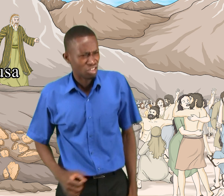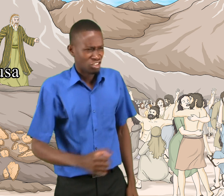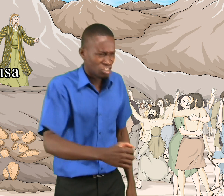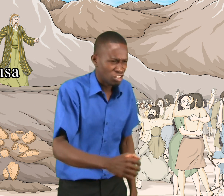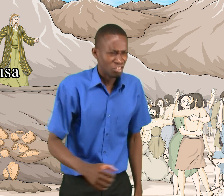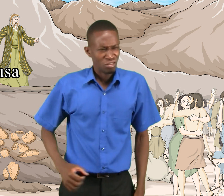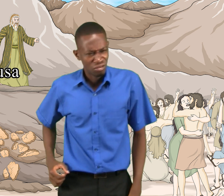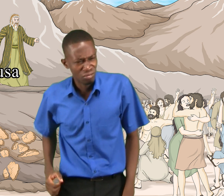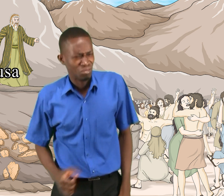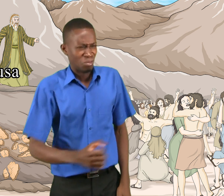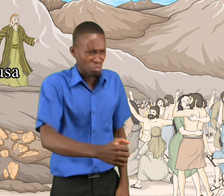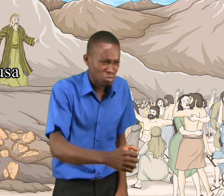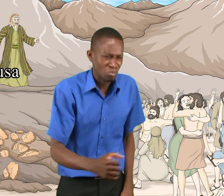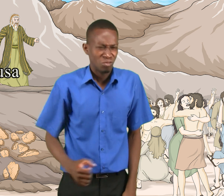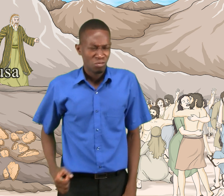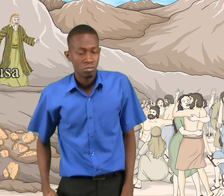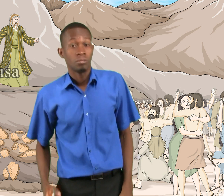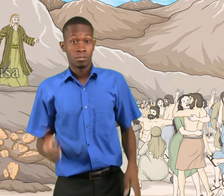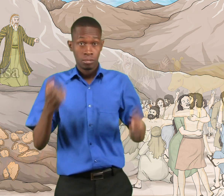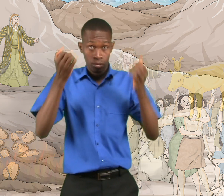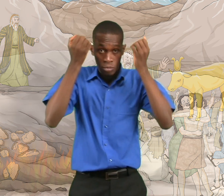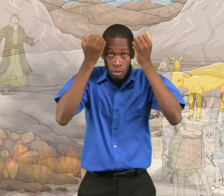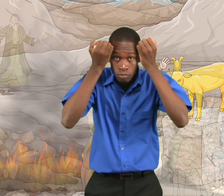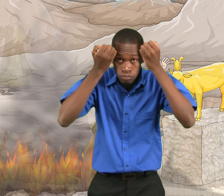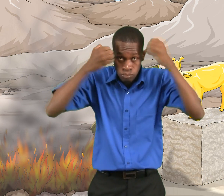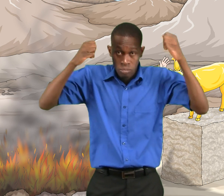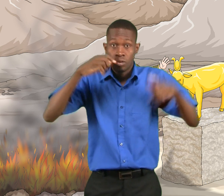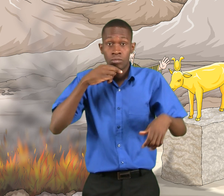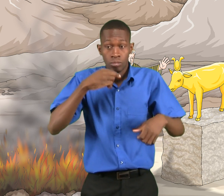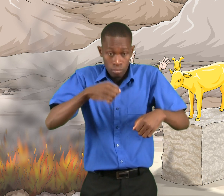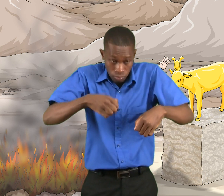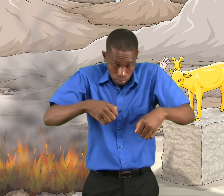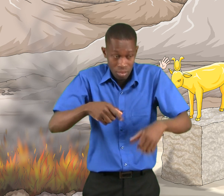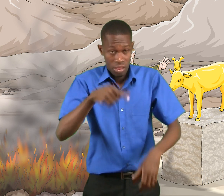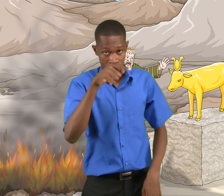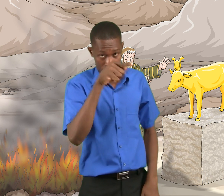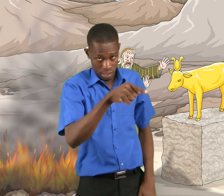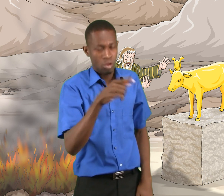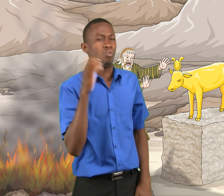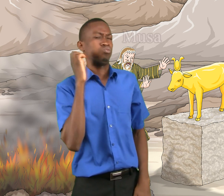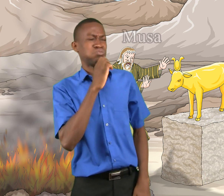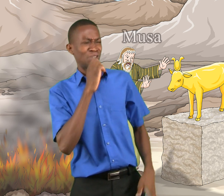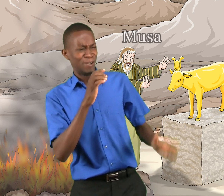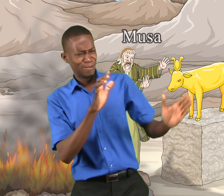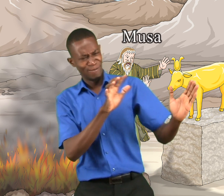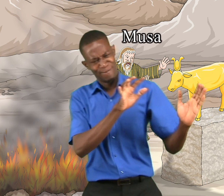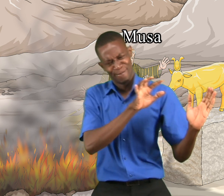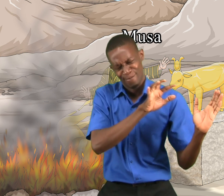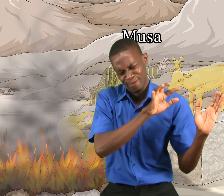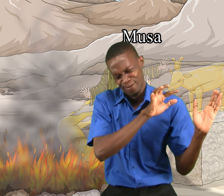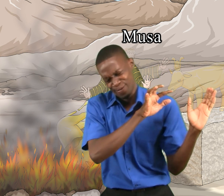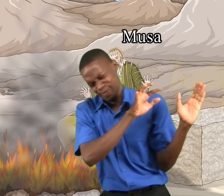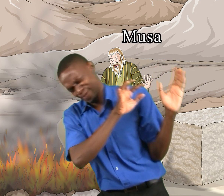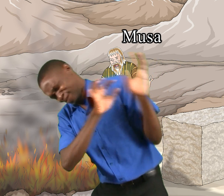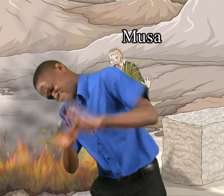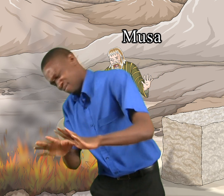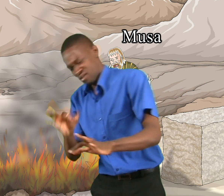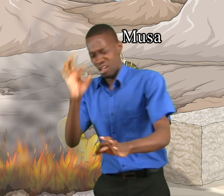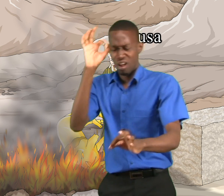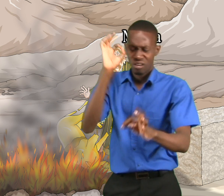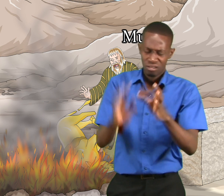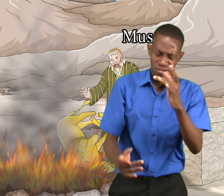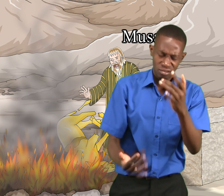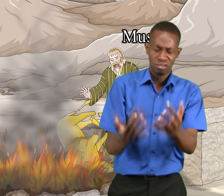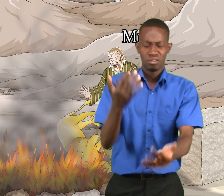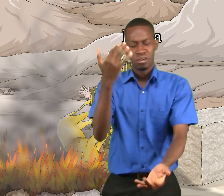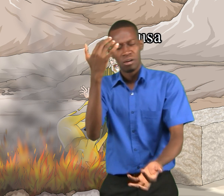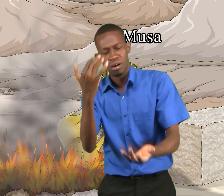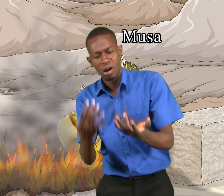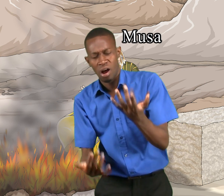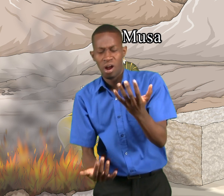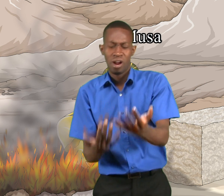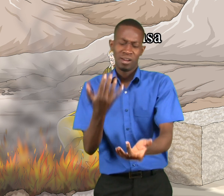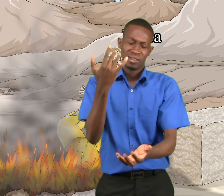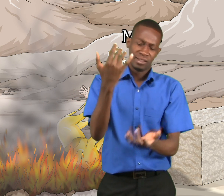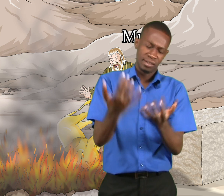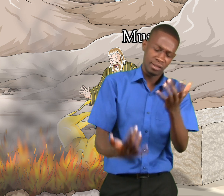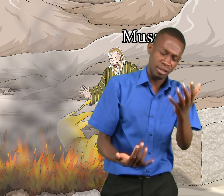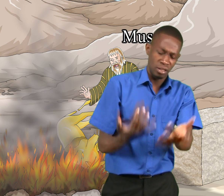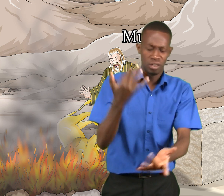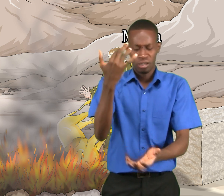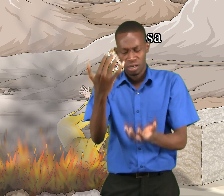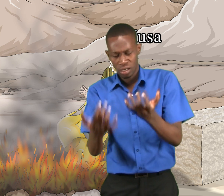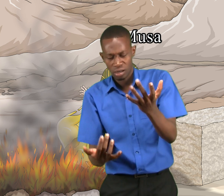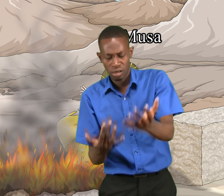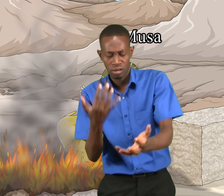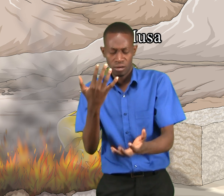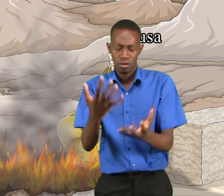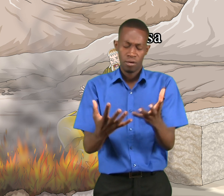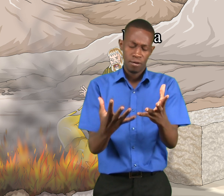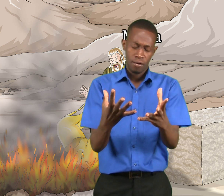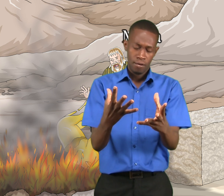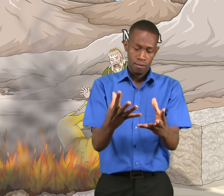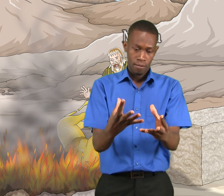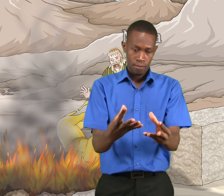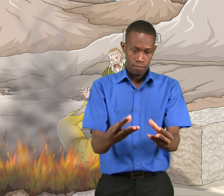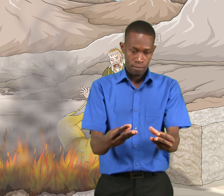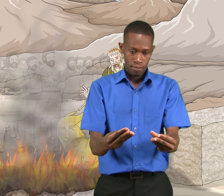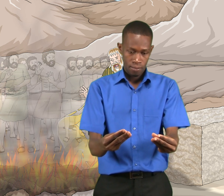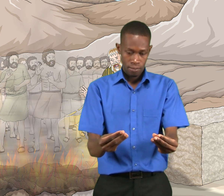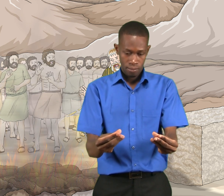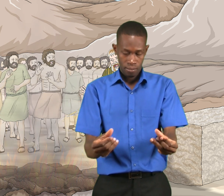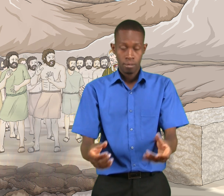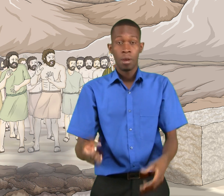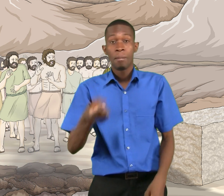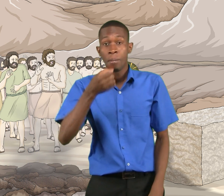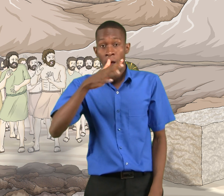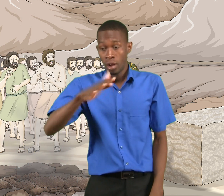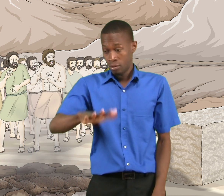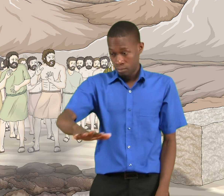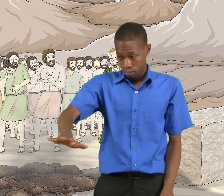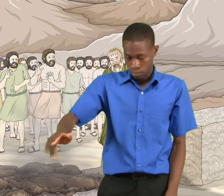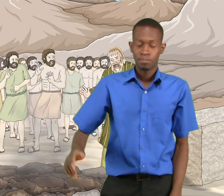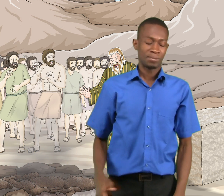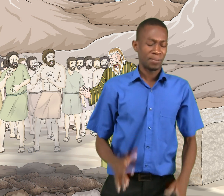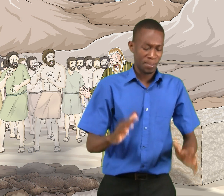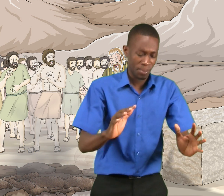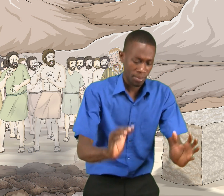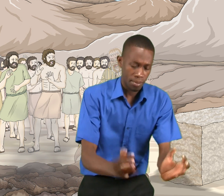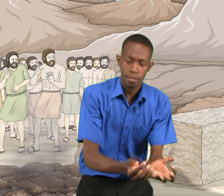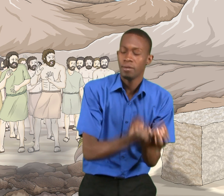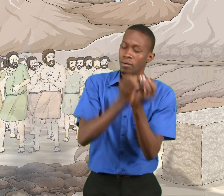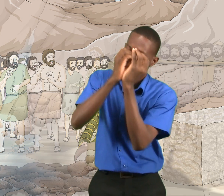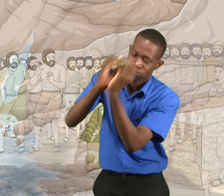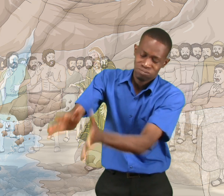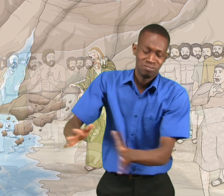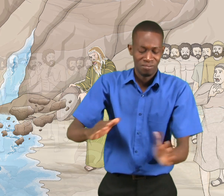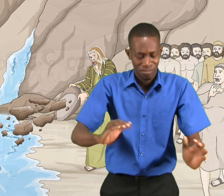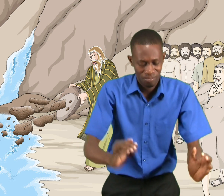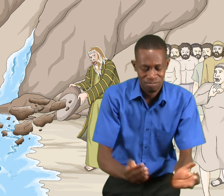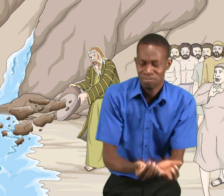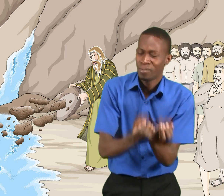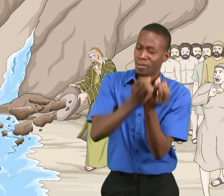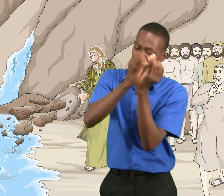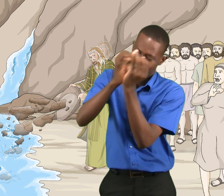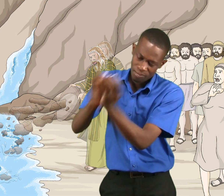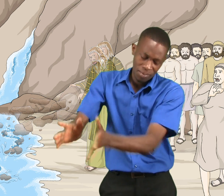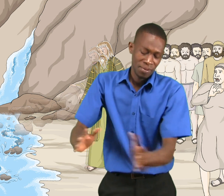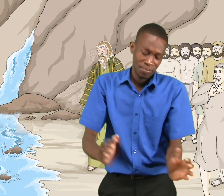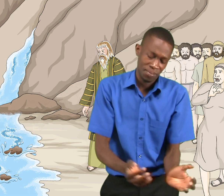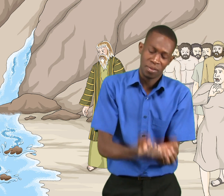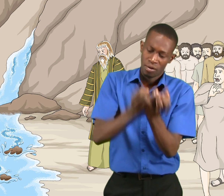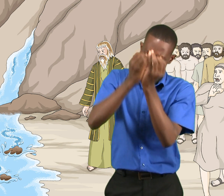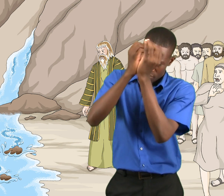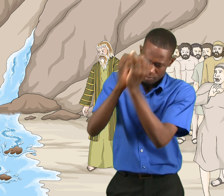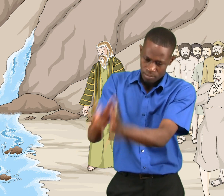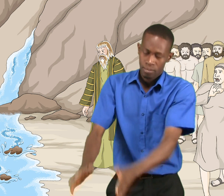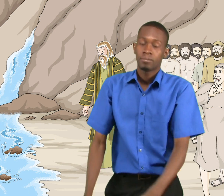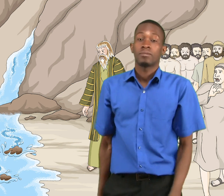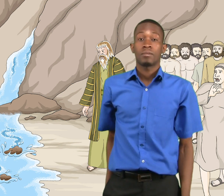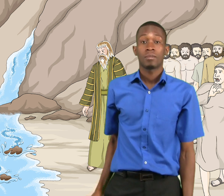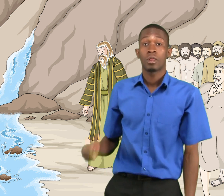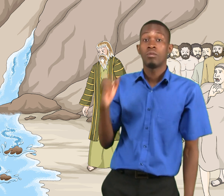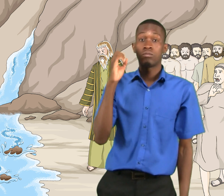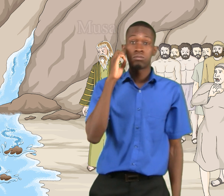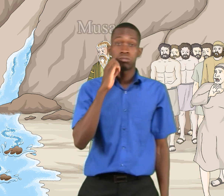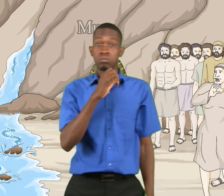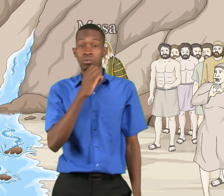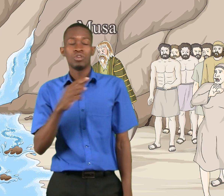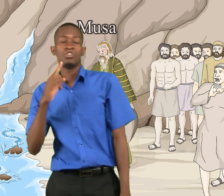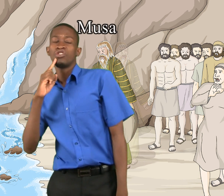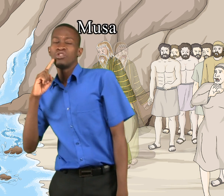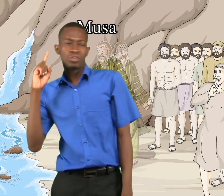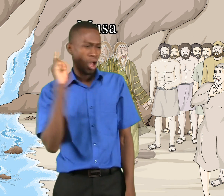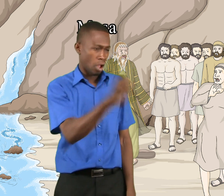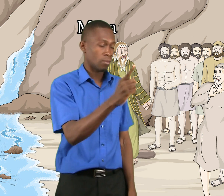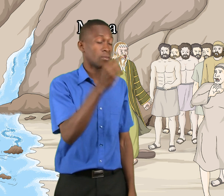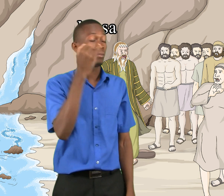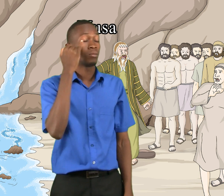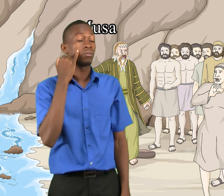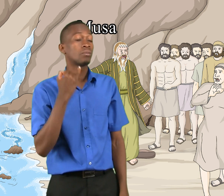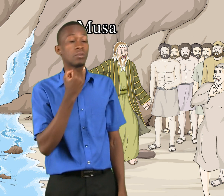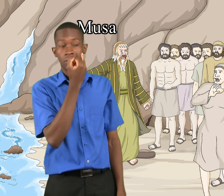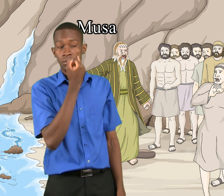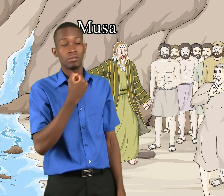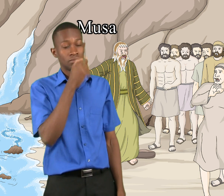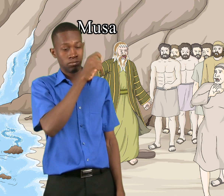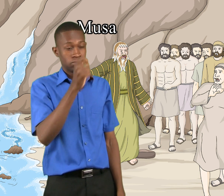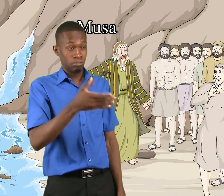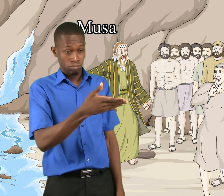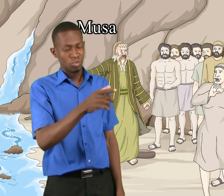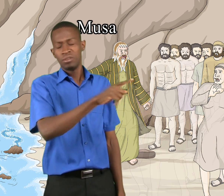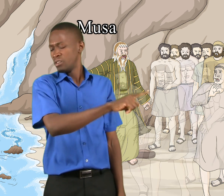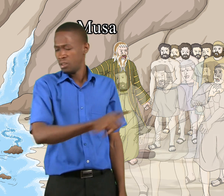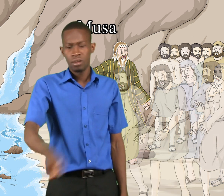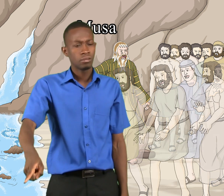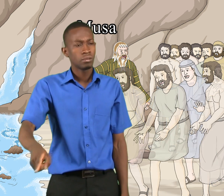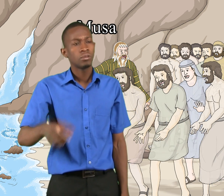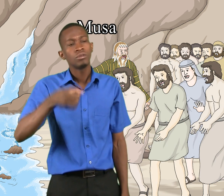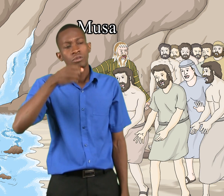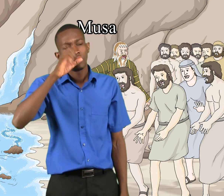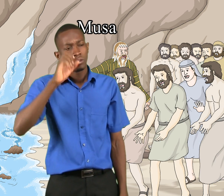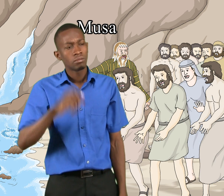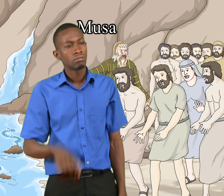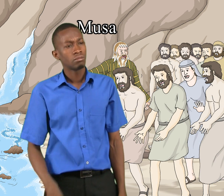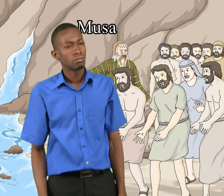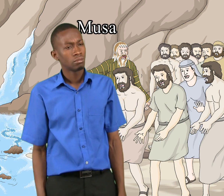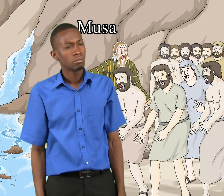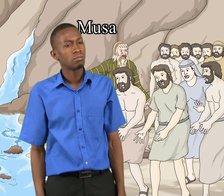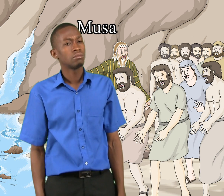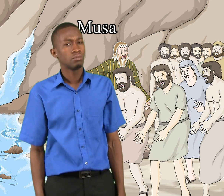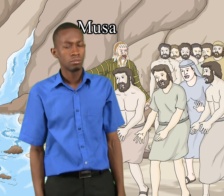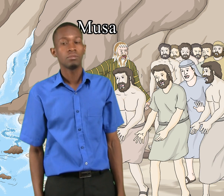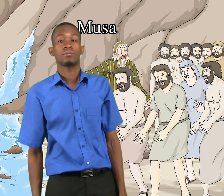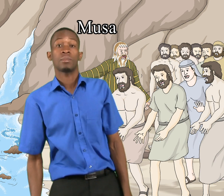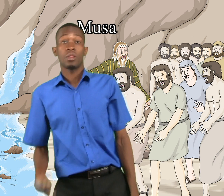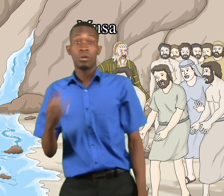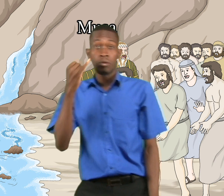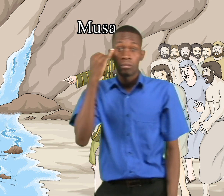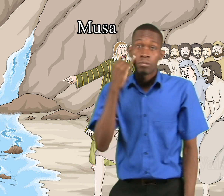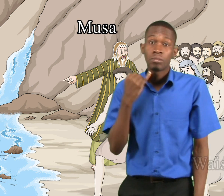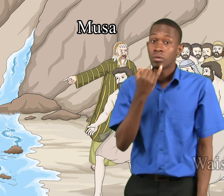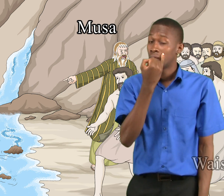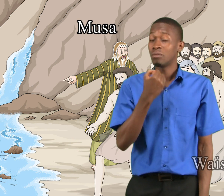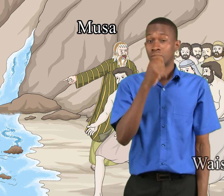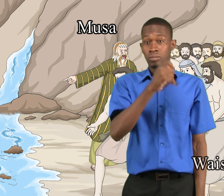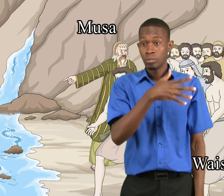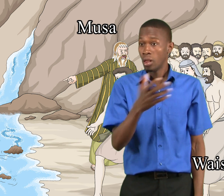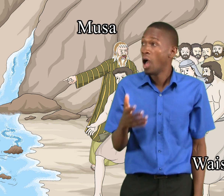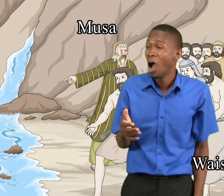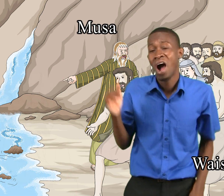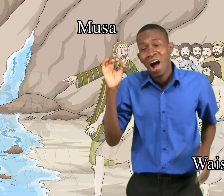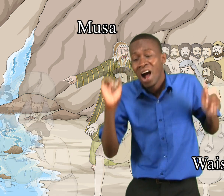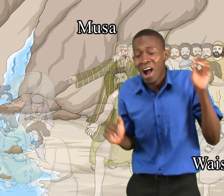Then he took the calf they had made, burned it in the fire, ground it to powder, and scattered the powder over the face of the water.